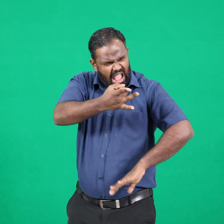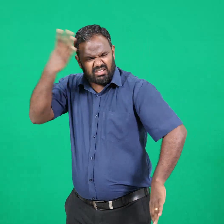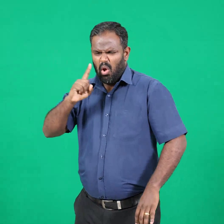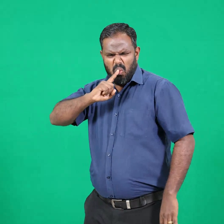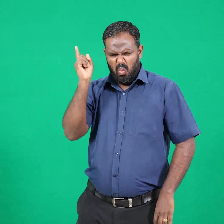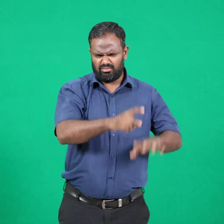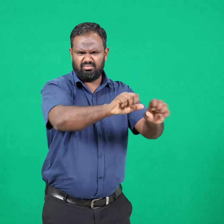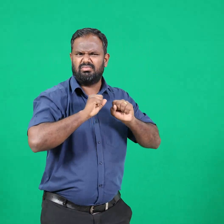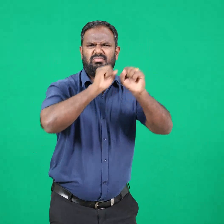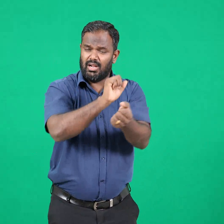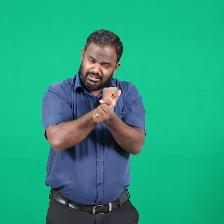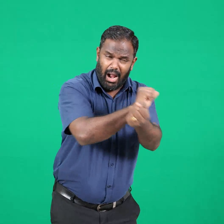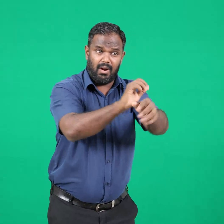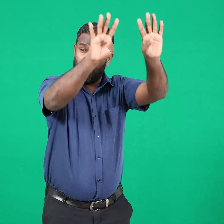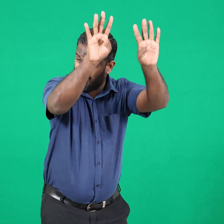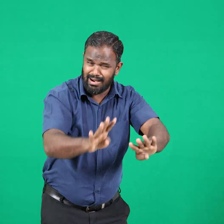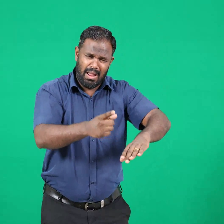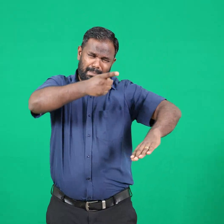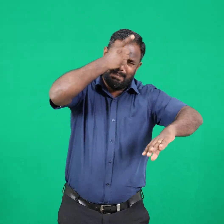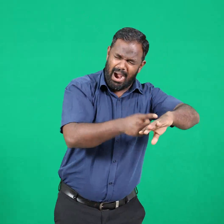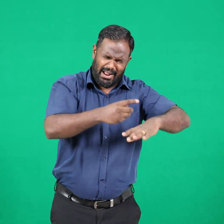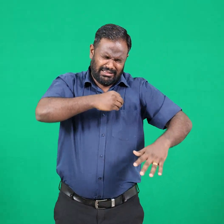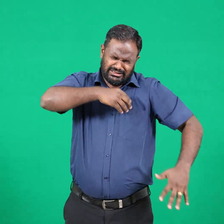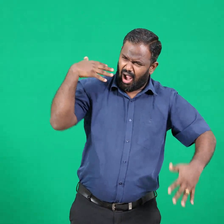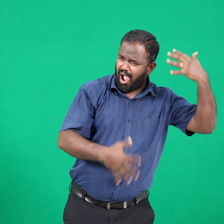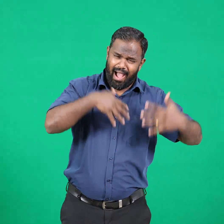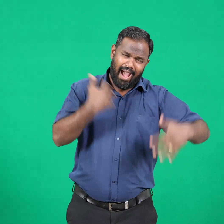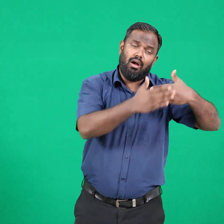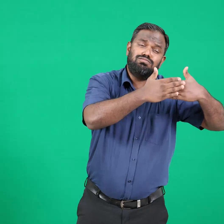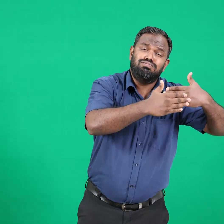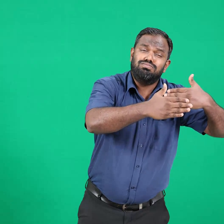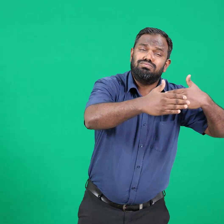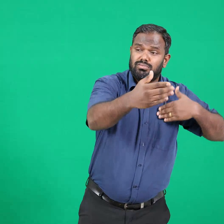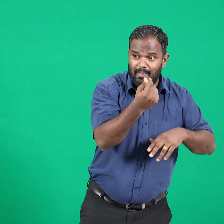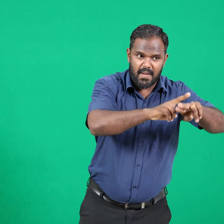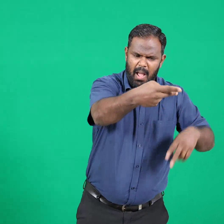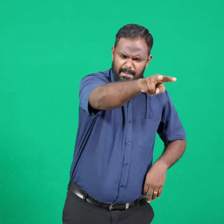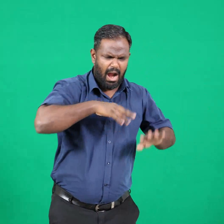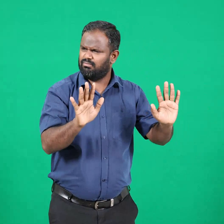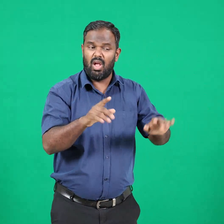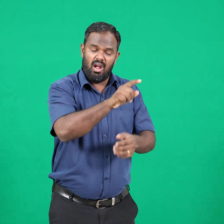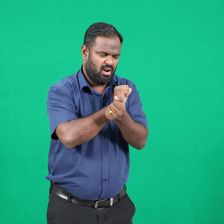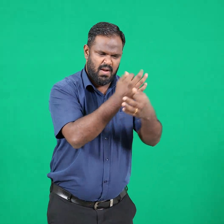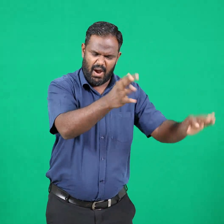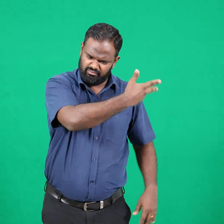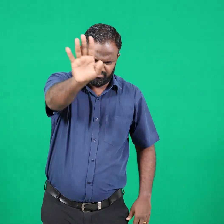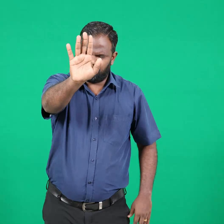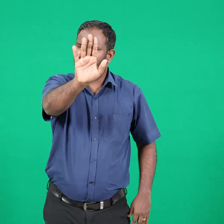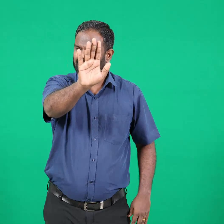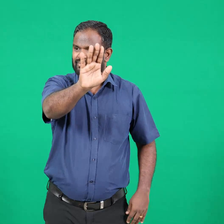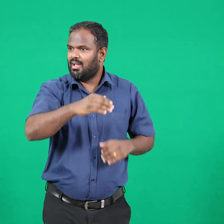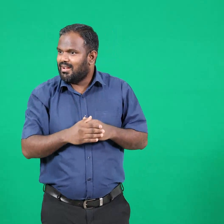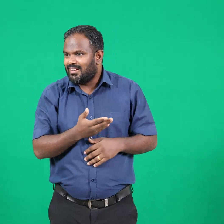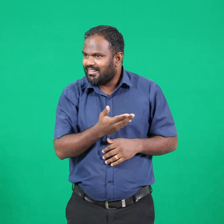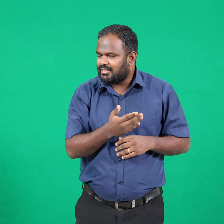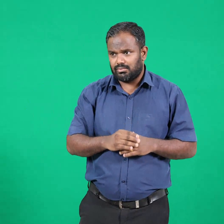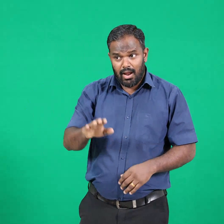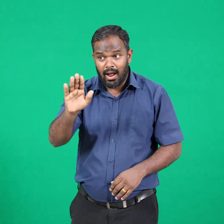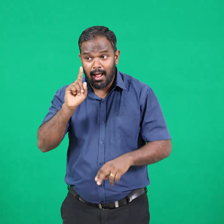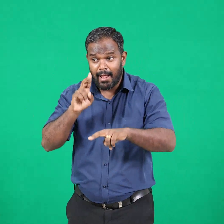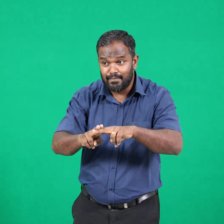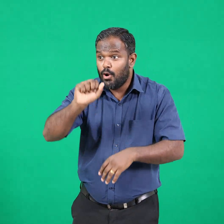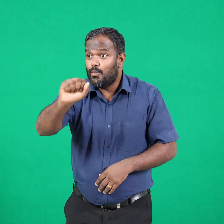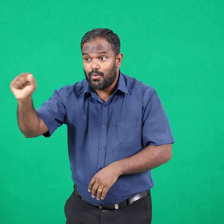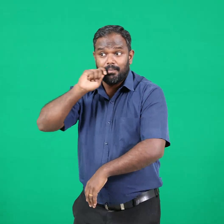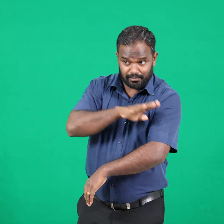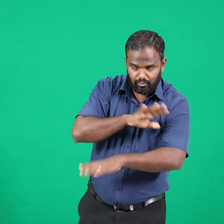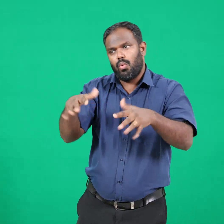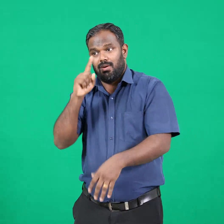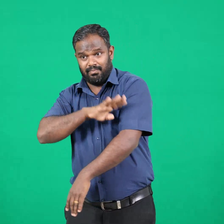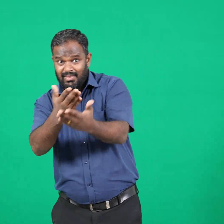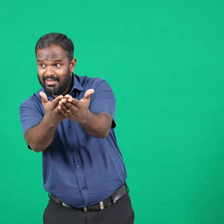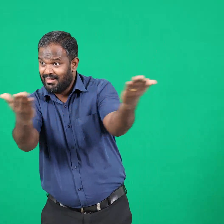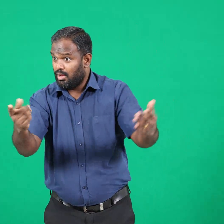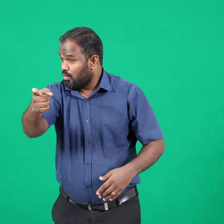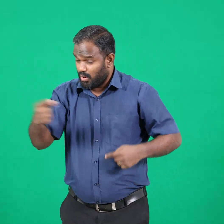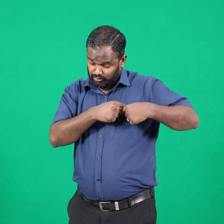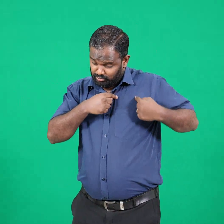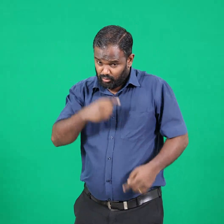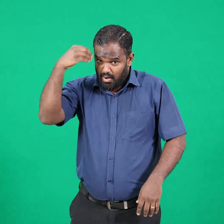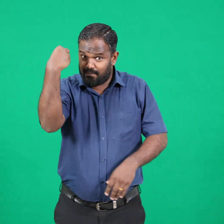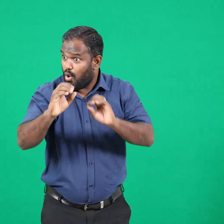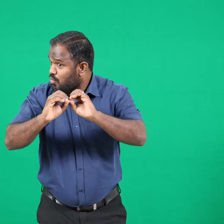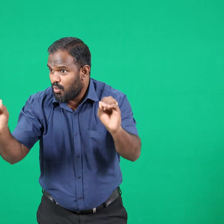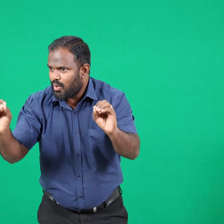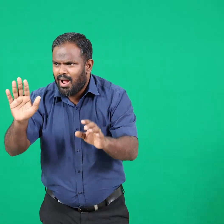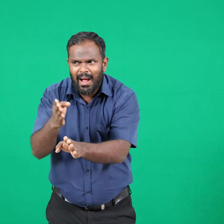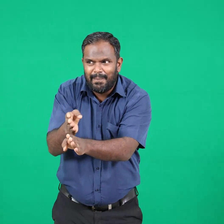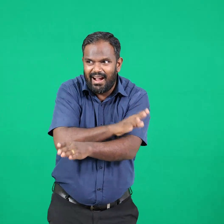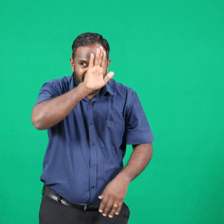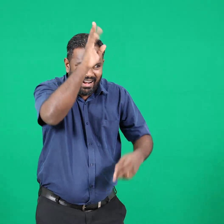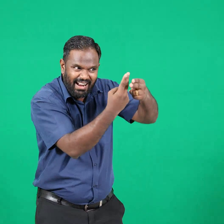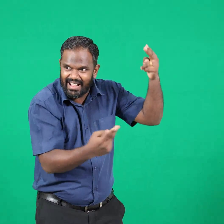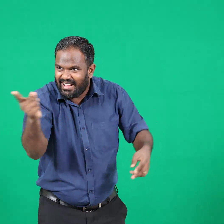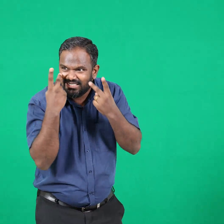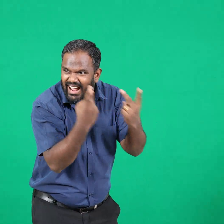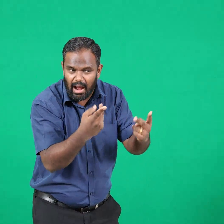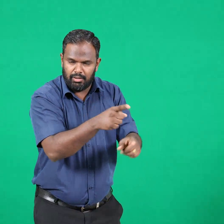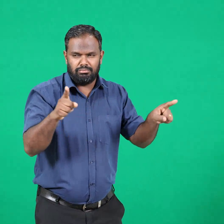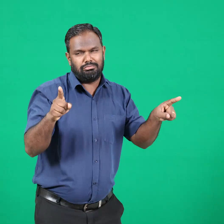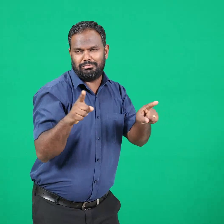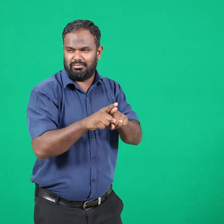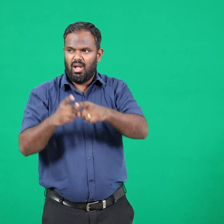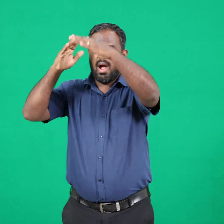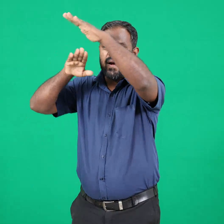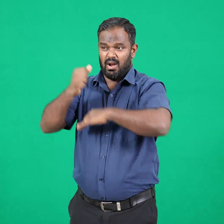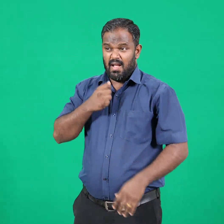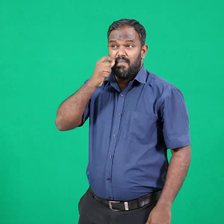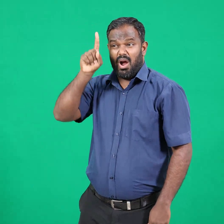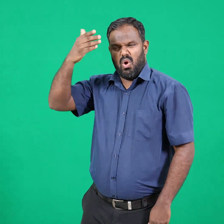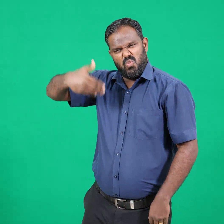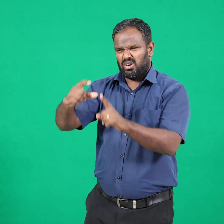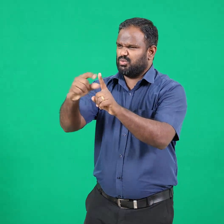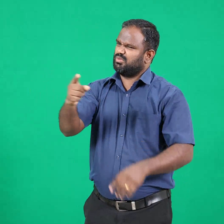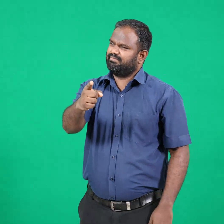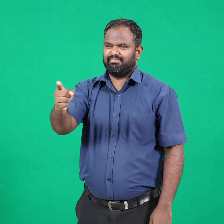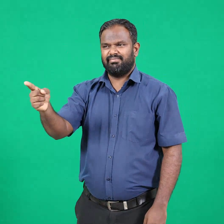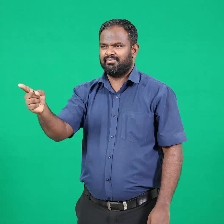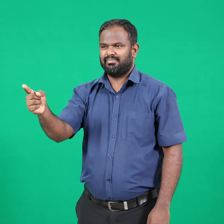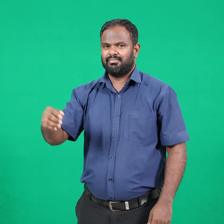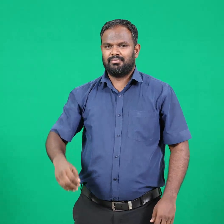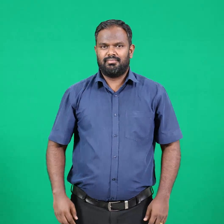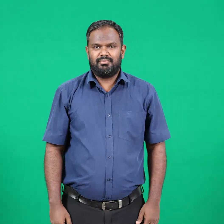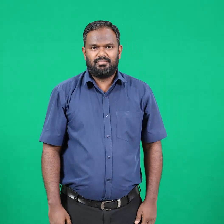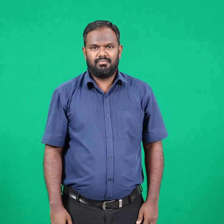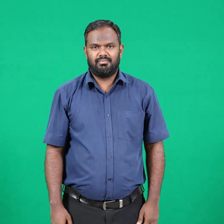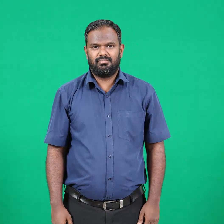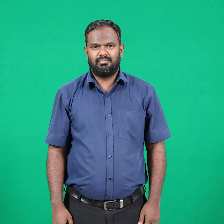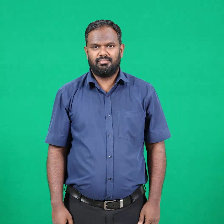In anger his master turned him over to the jailers to be tortured, until he should repay all that he owed. That is how My heavenly Father will treat each of you unless you forgive your brother from your heart."